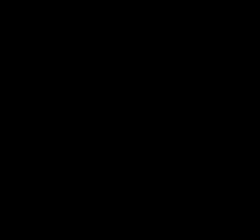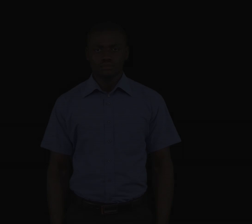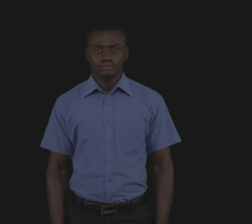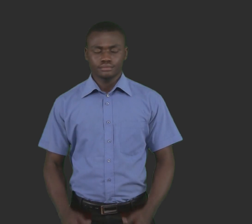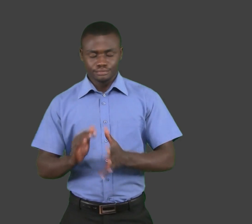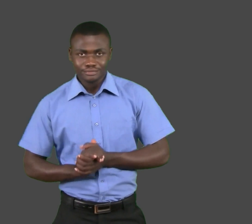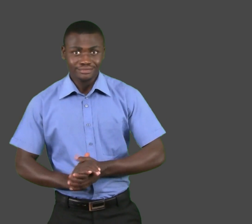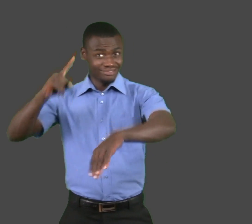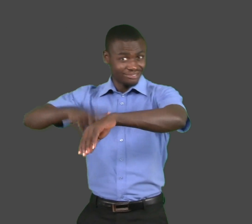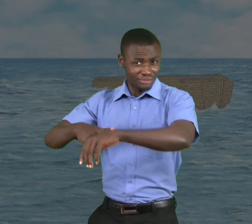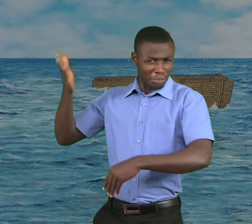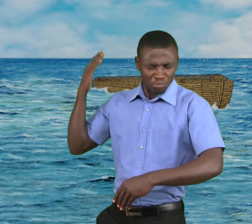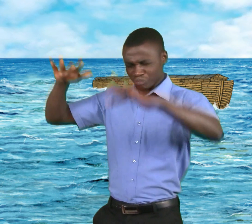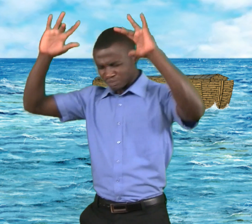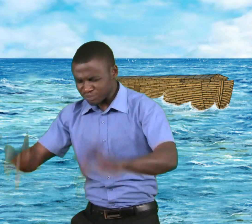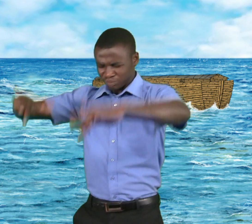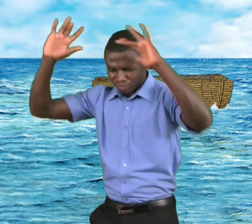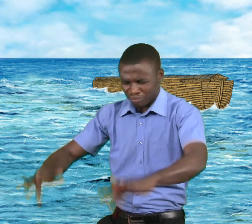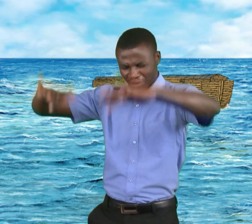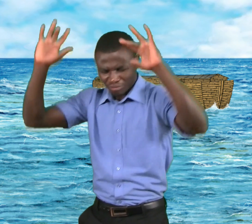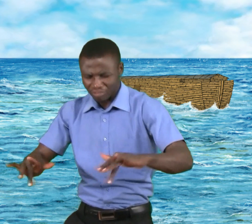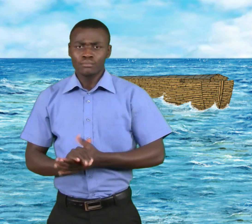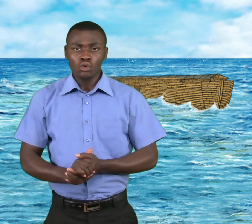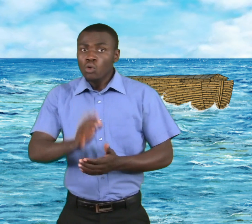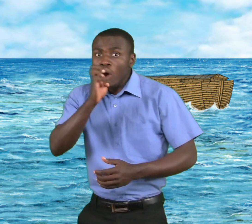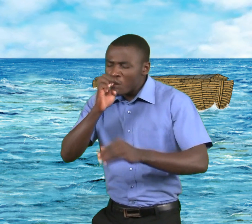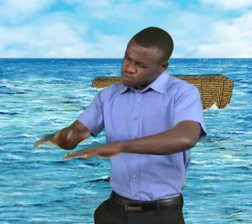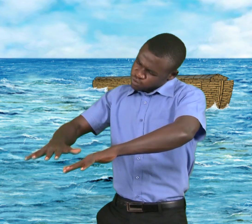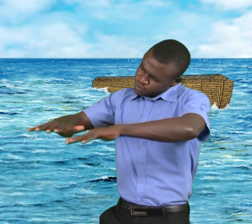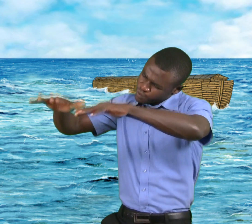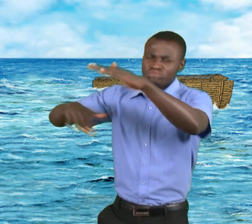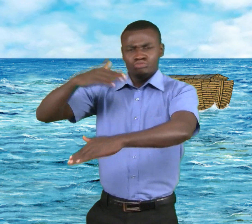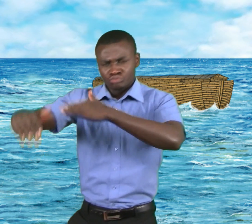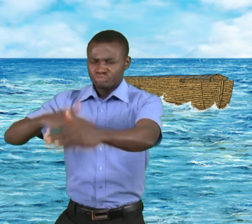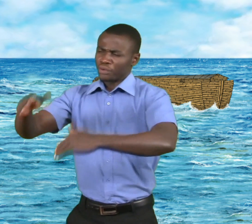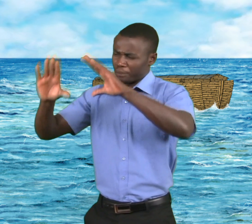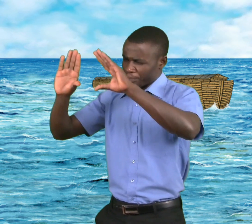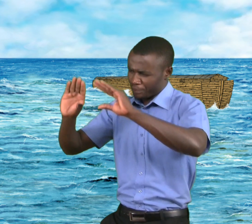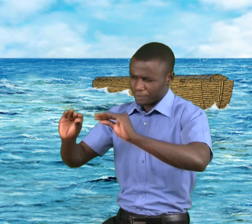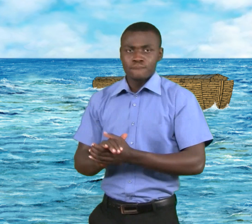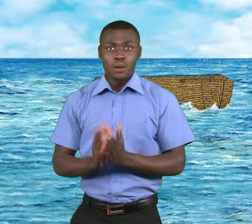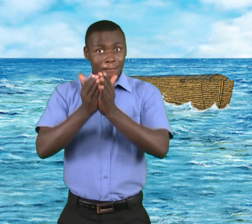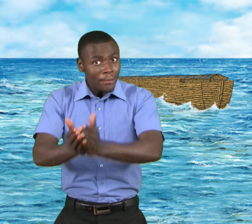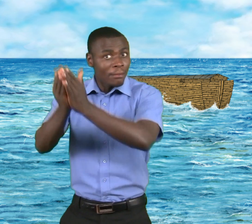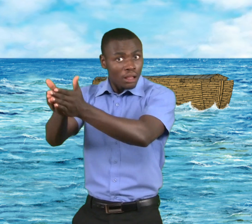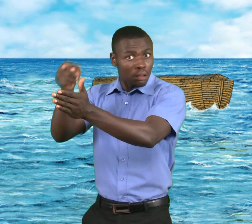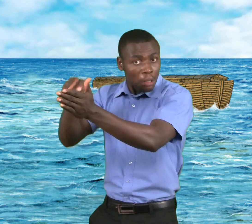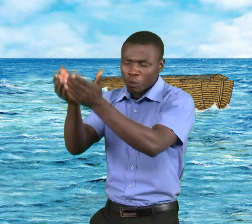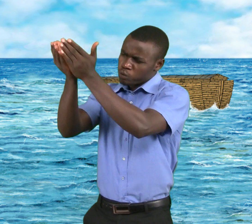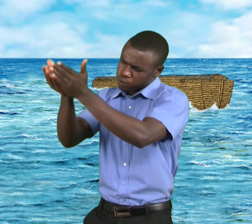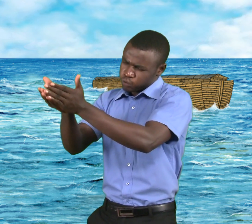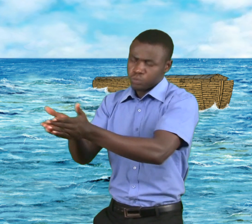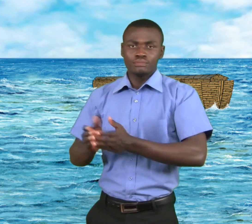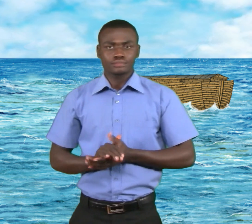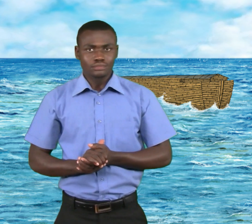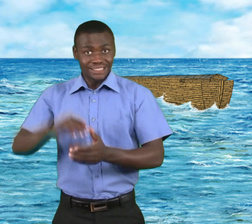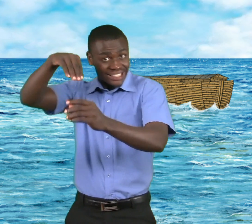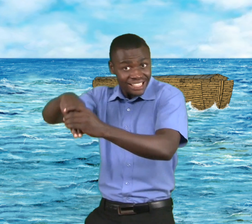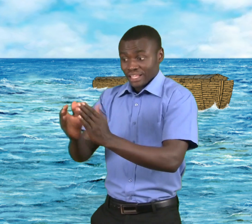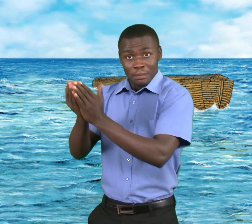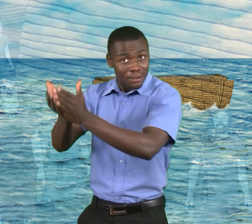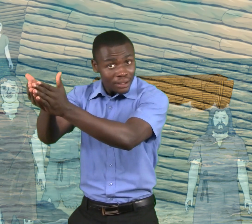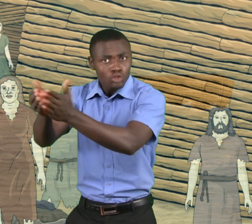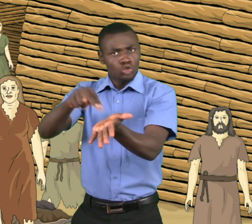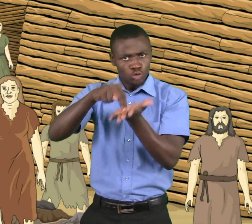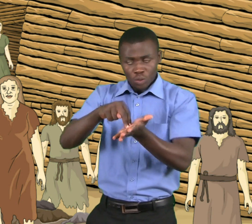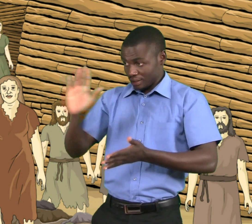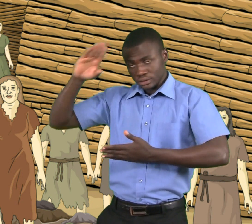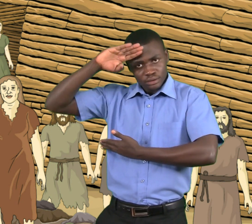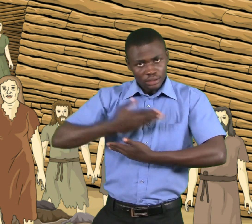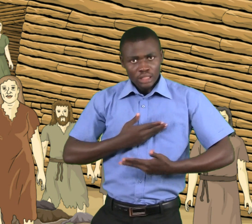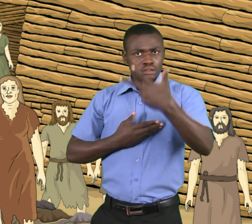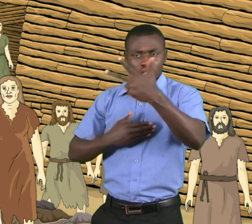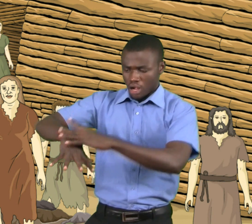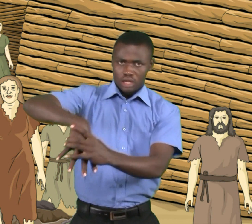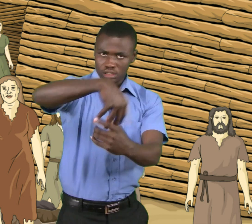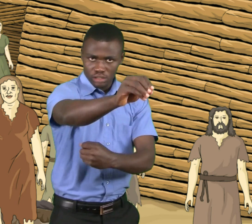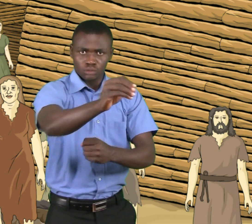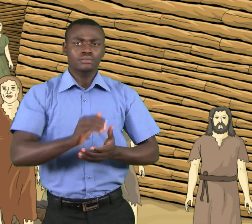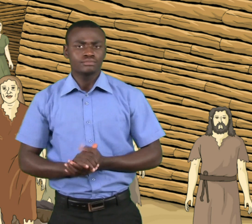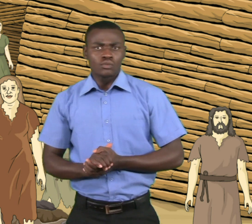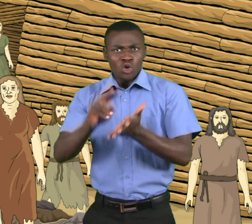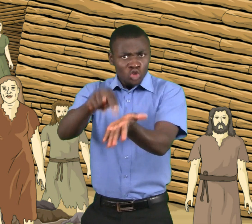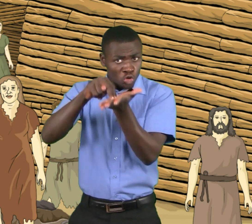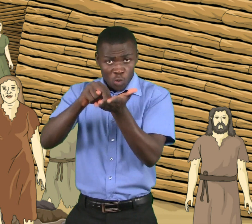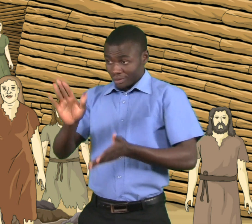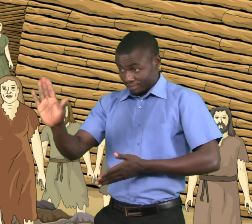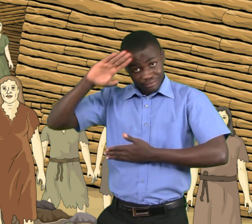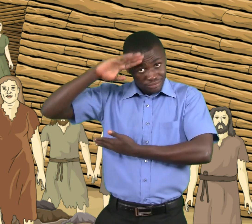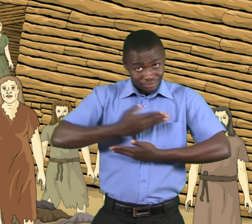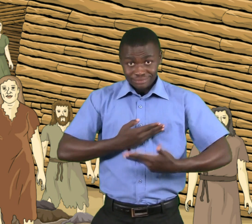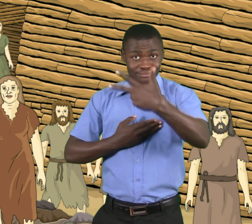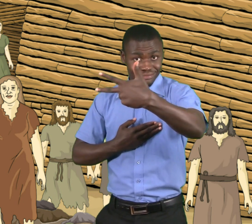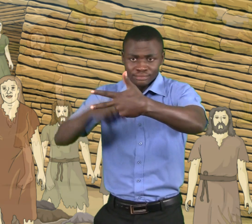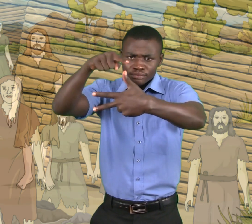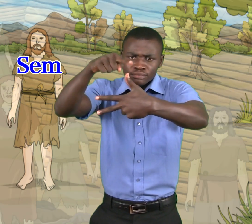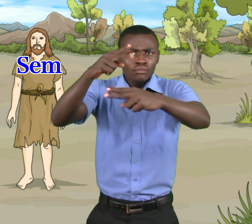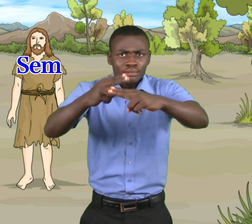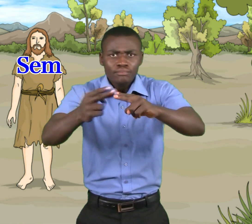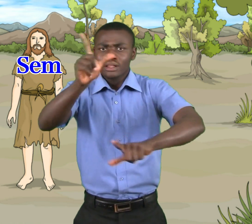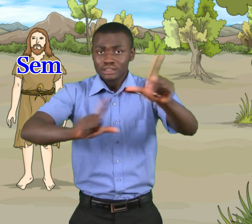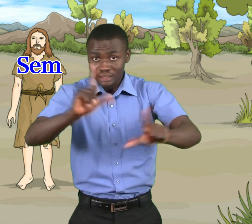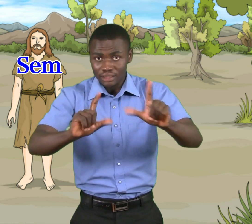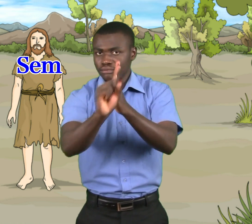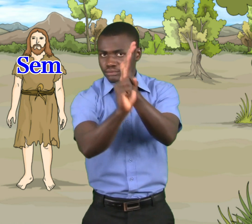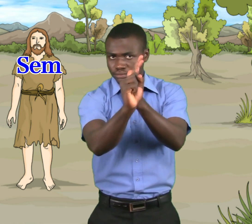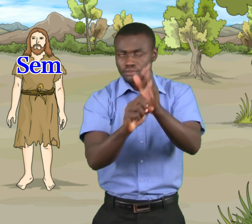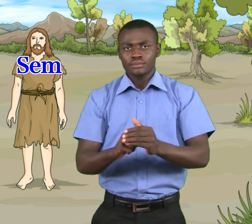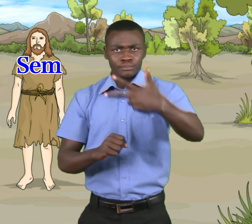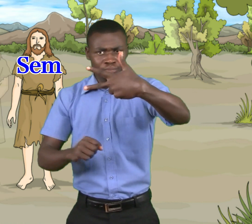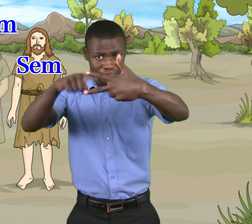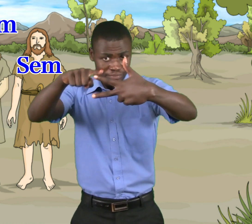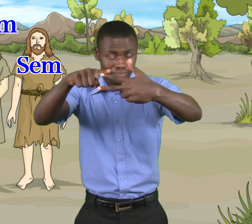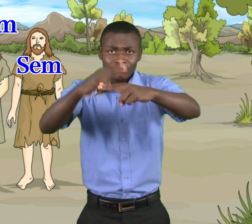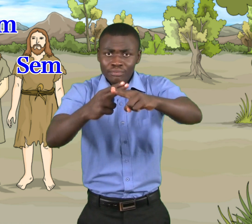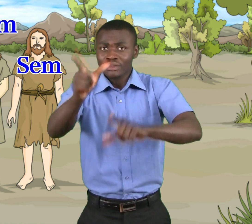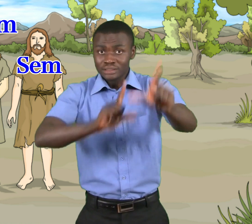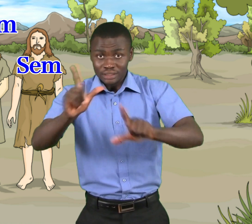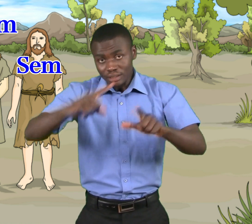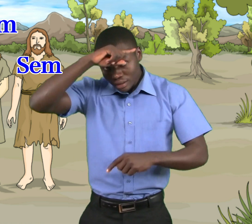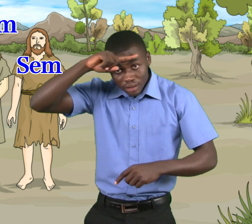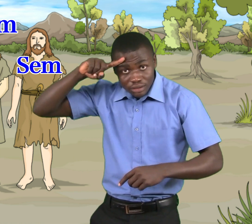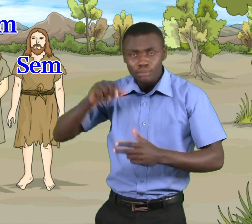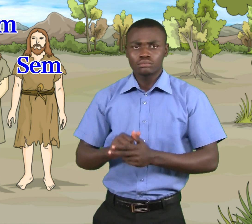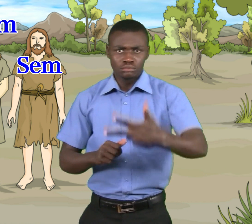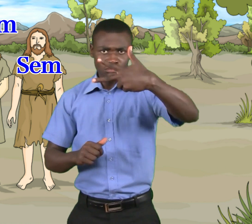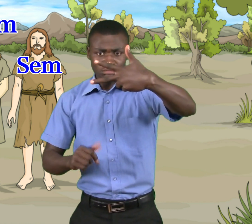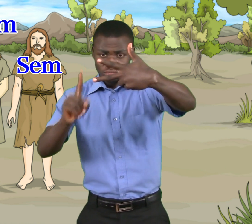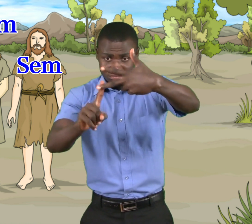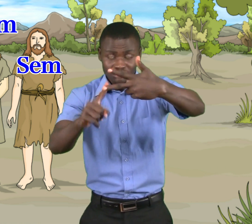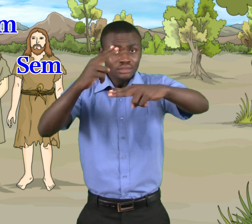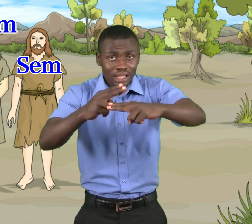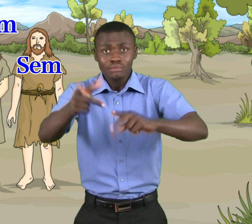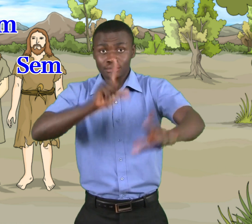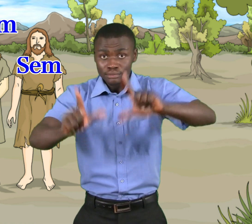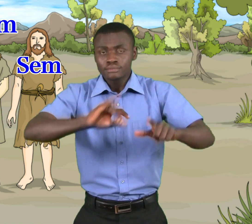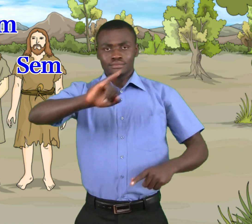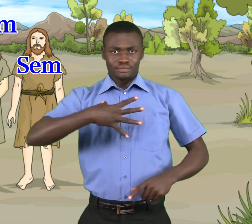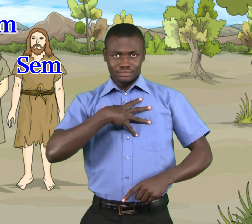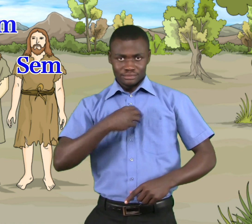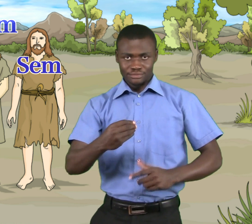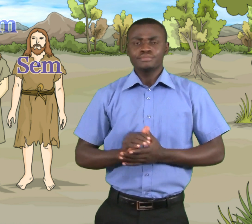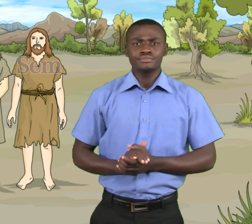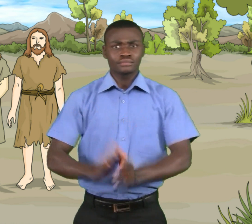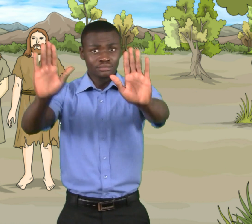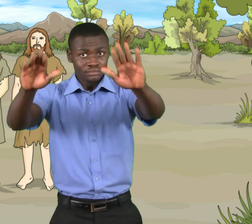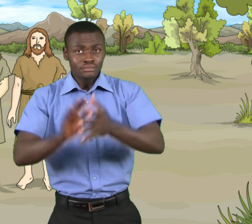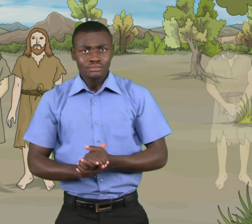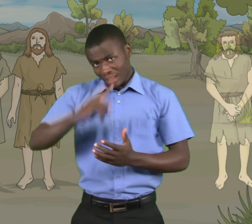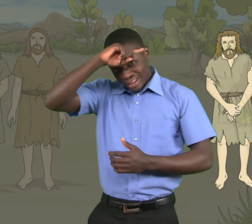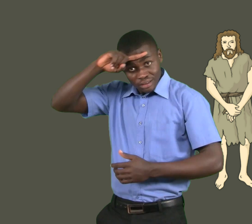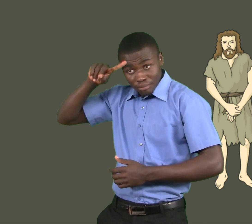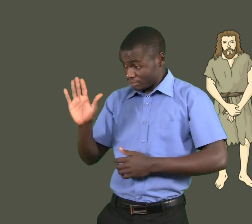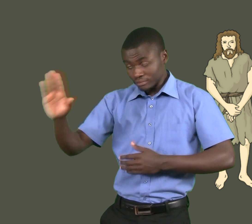The sons of Noah who came out of the ark were Shem, Ham, and Japheth.